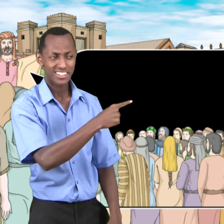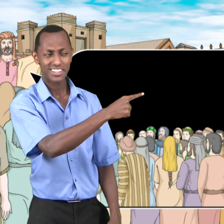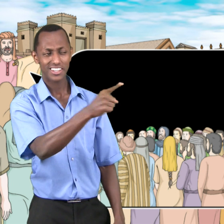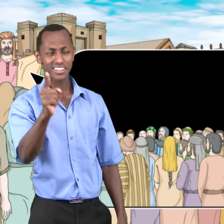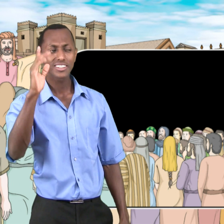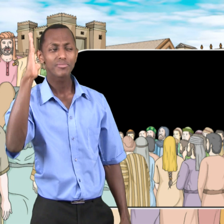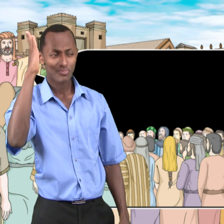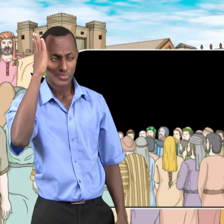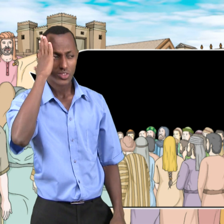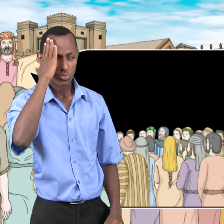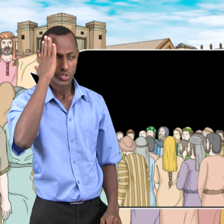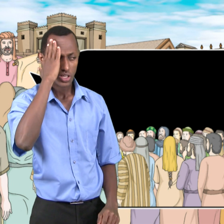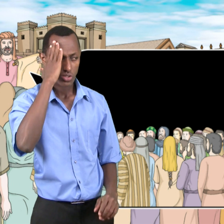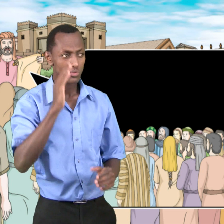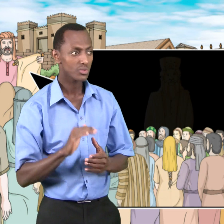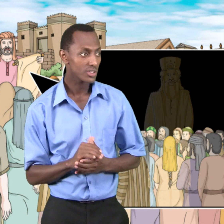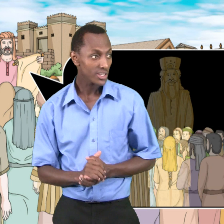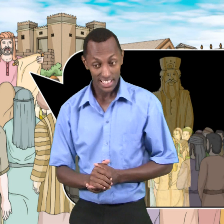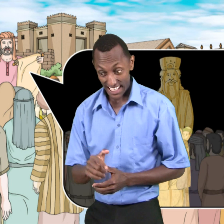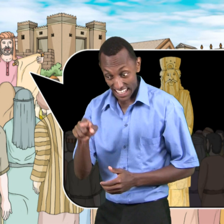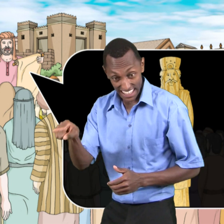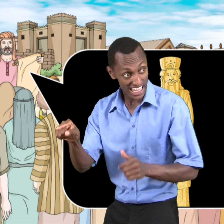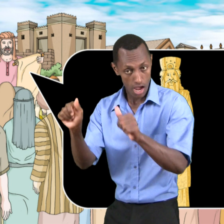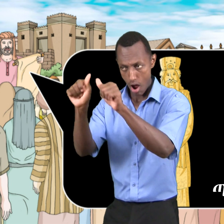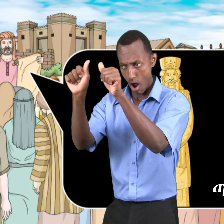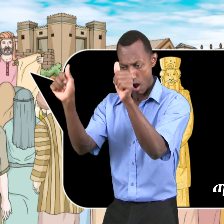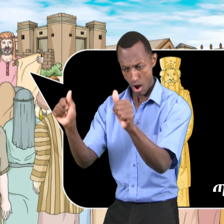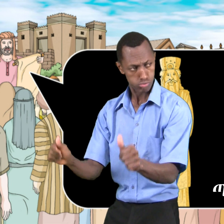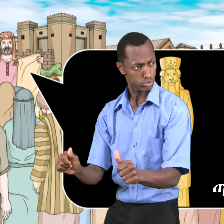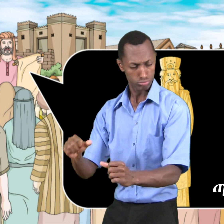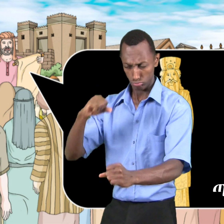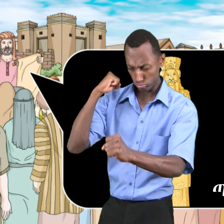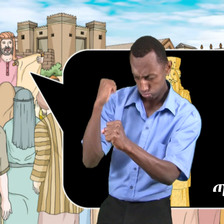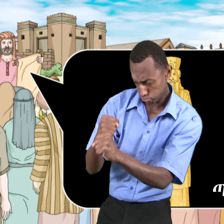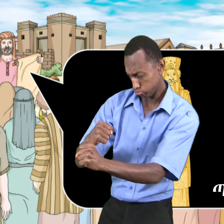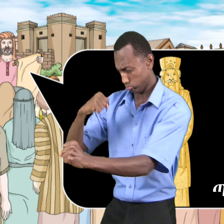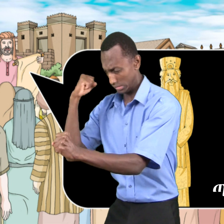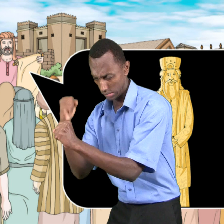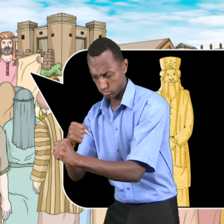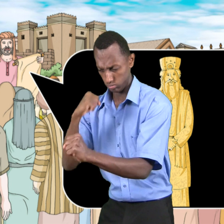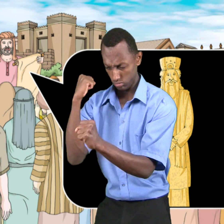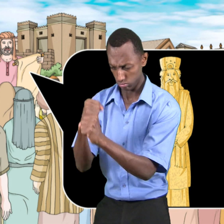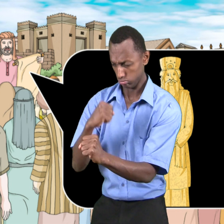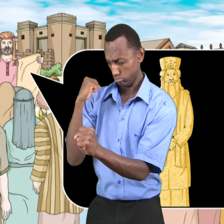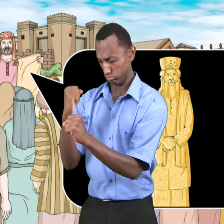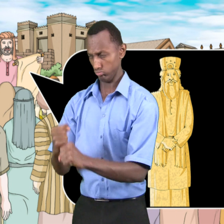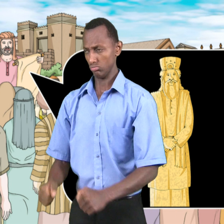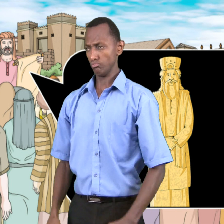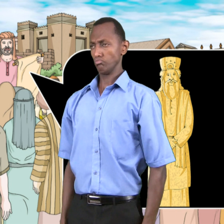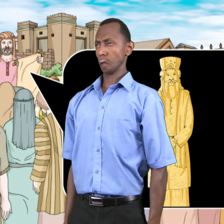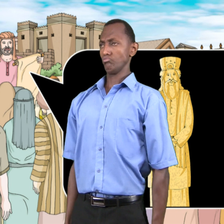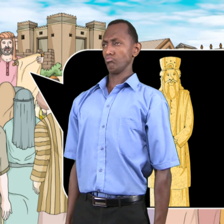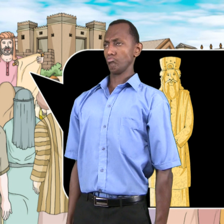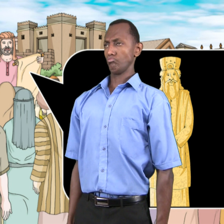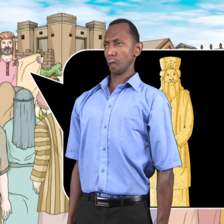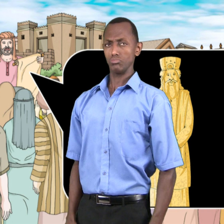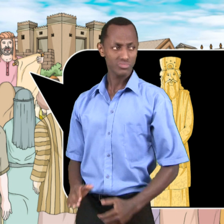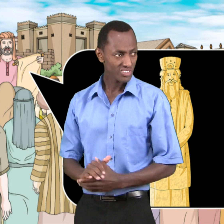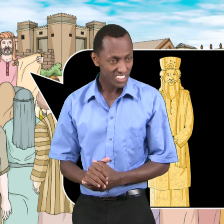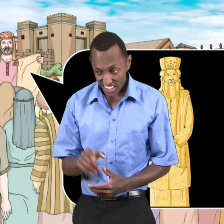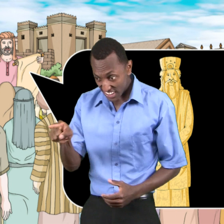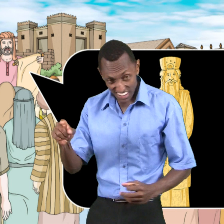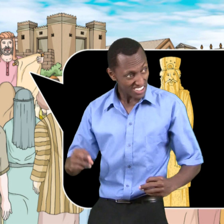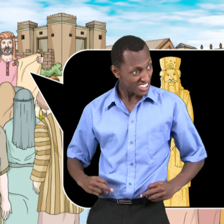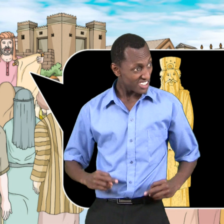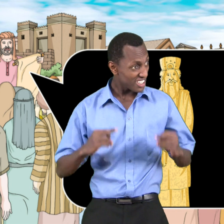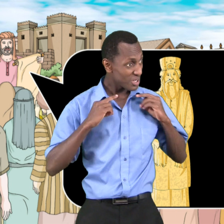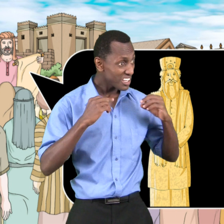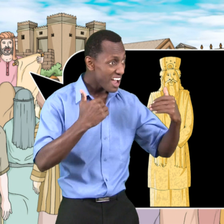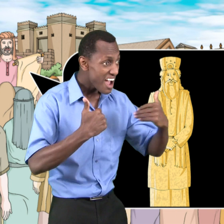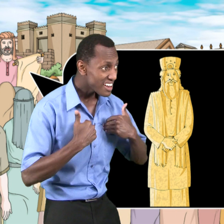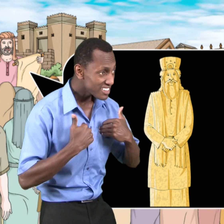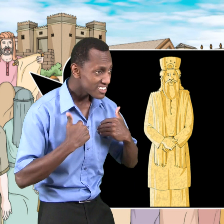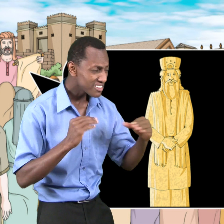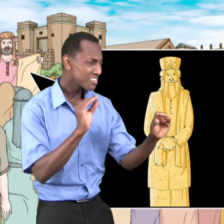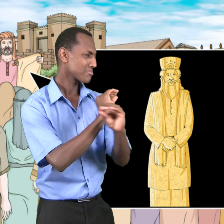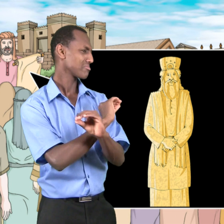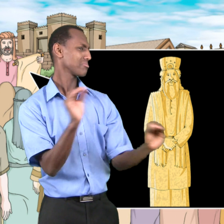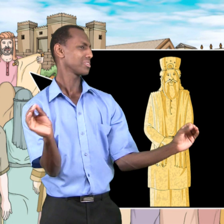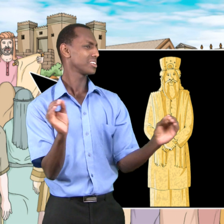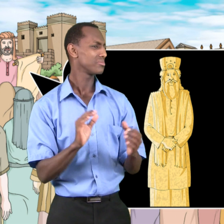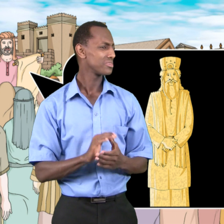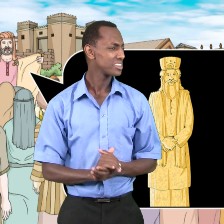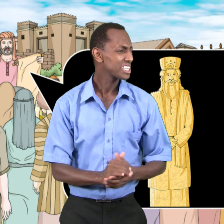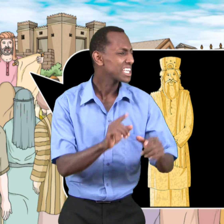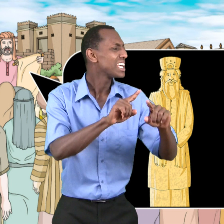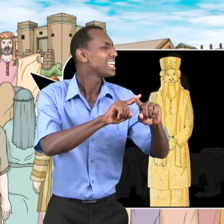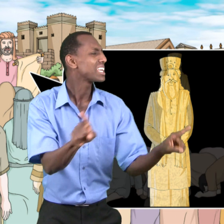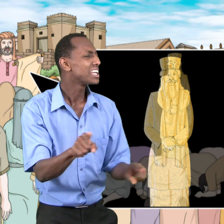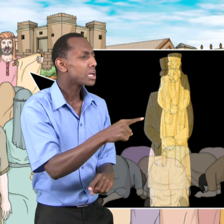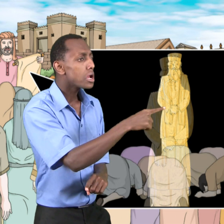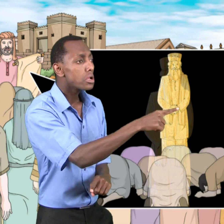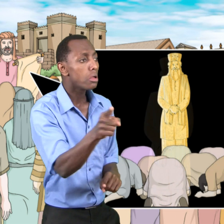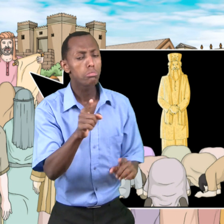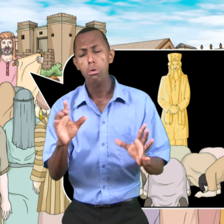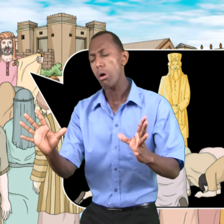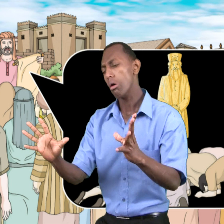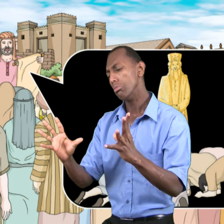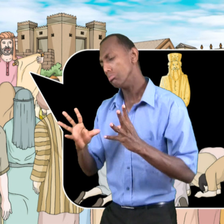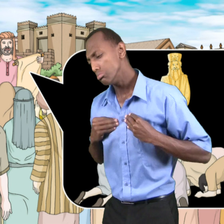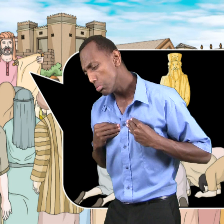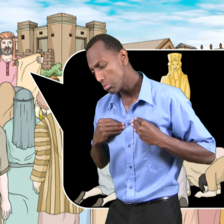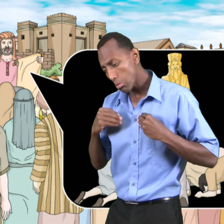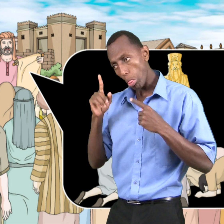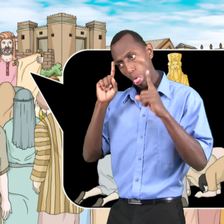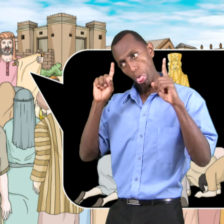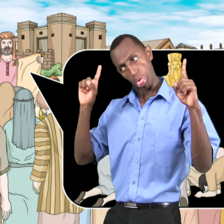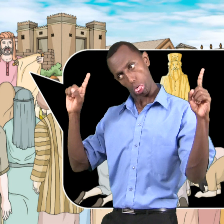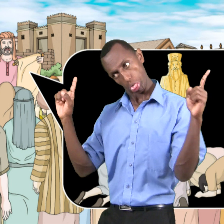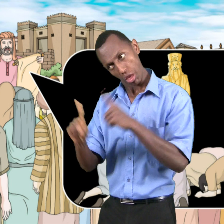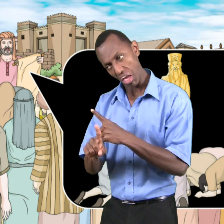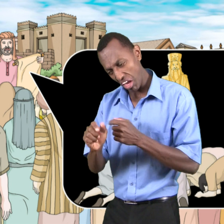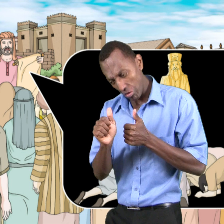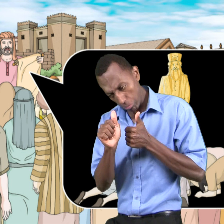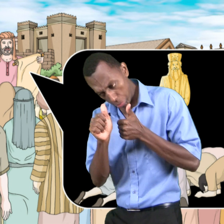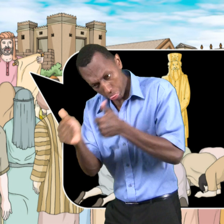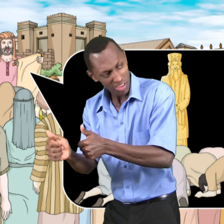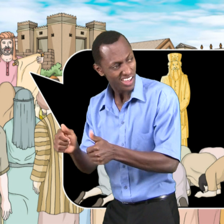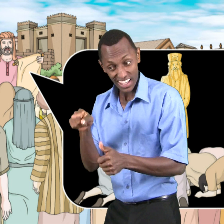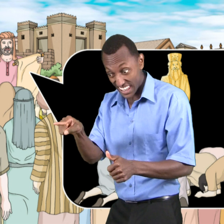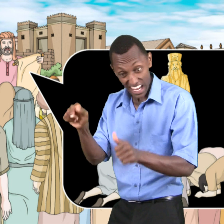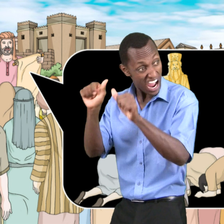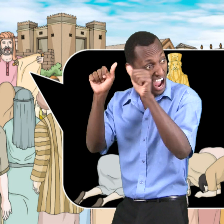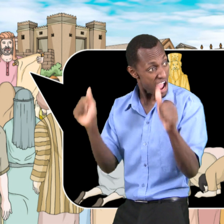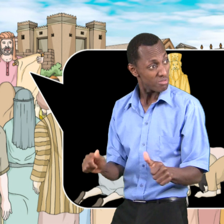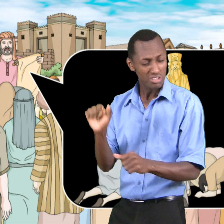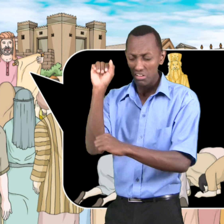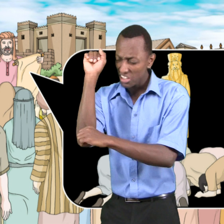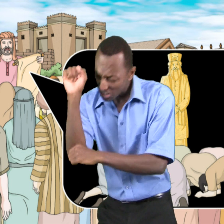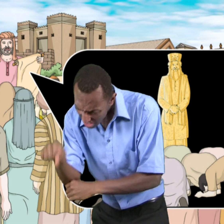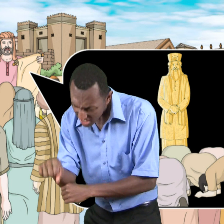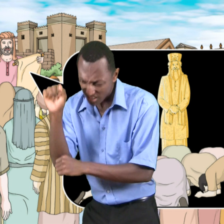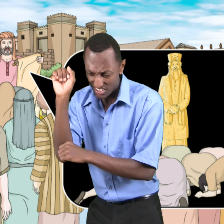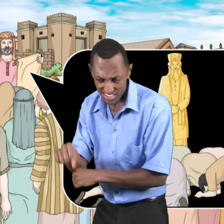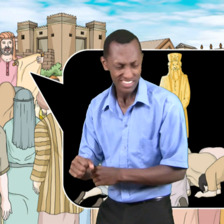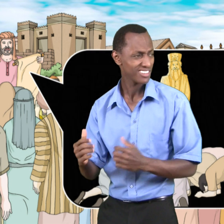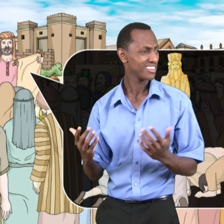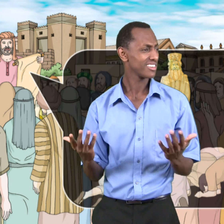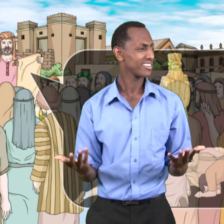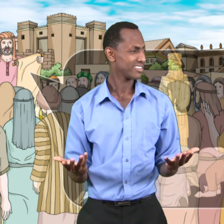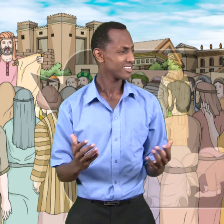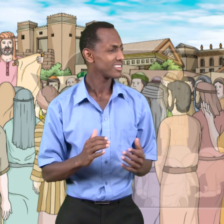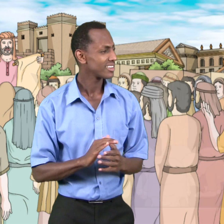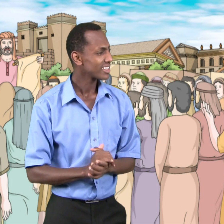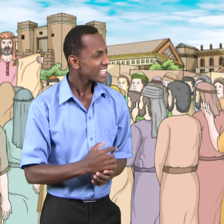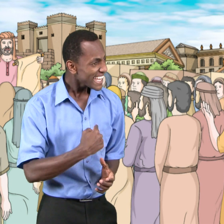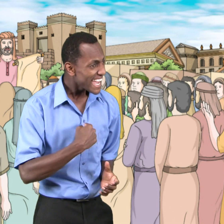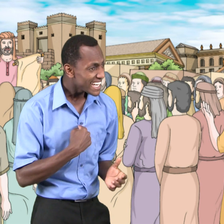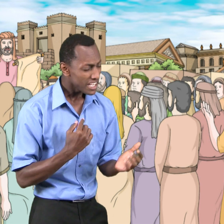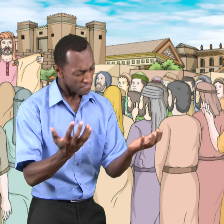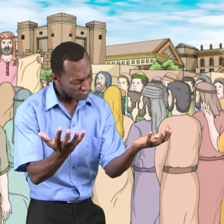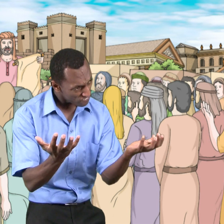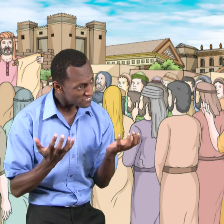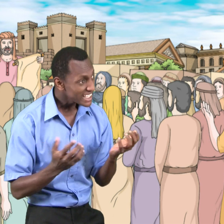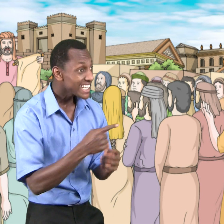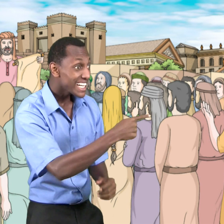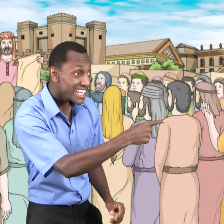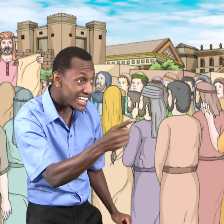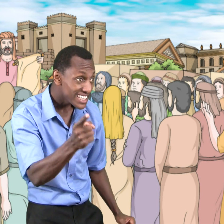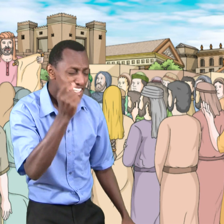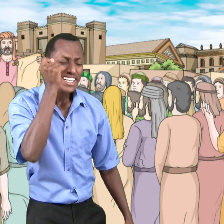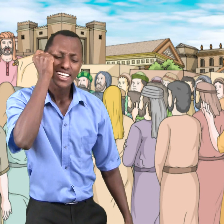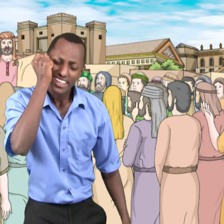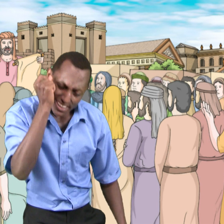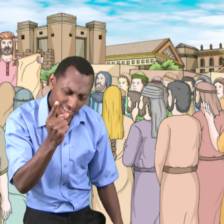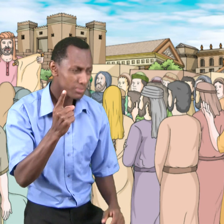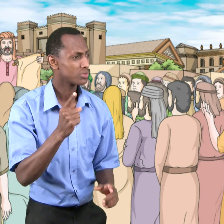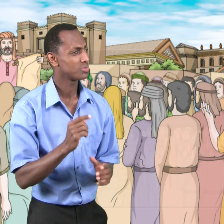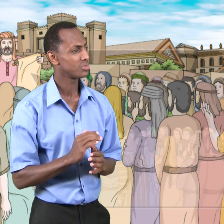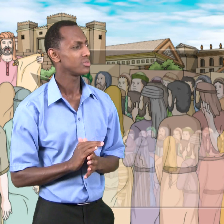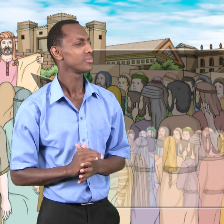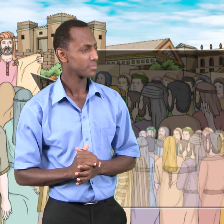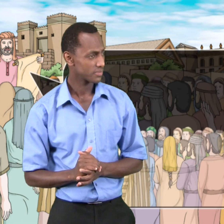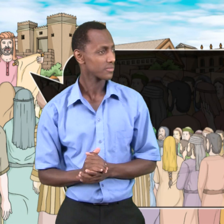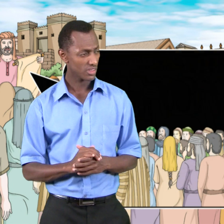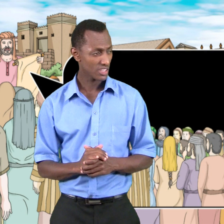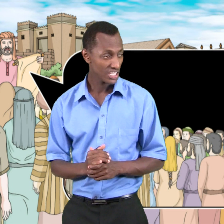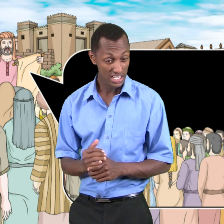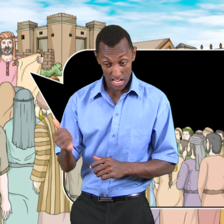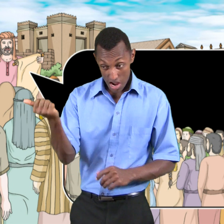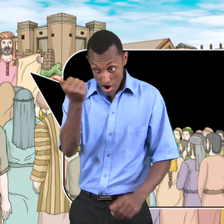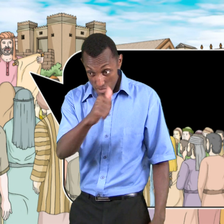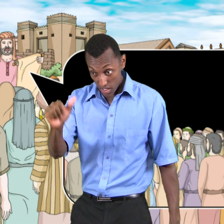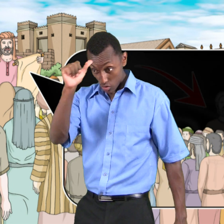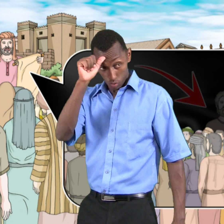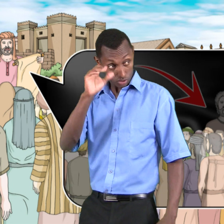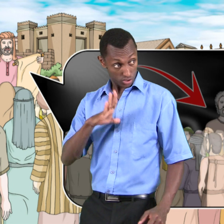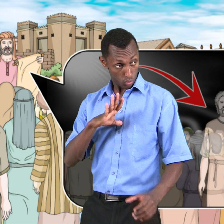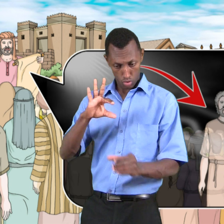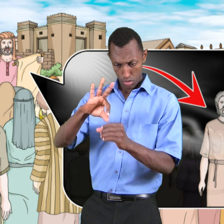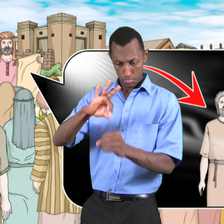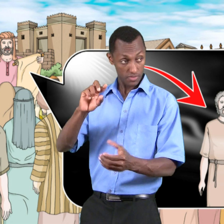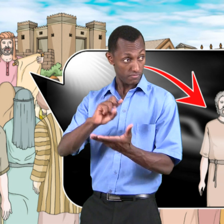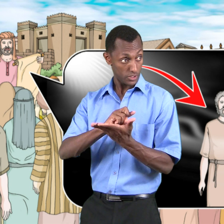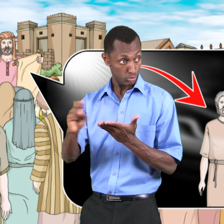You know that when you were pagans, you were influenced and led astray to mute idols.